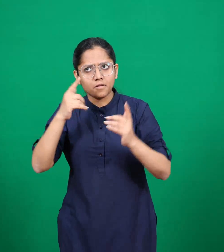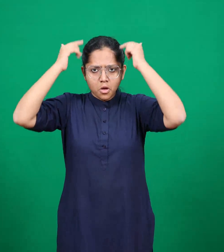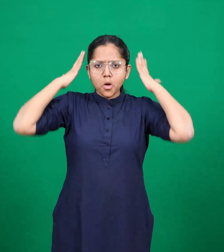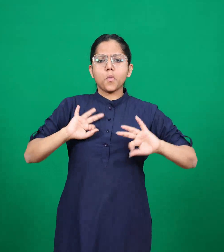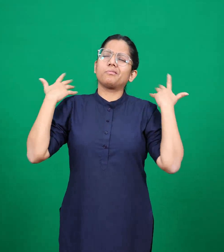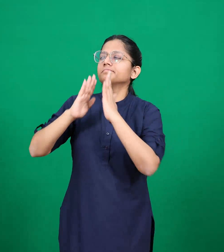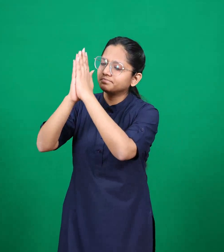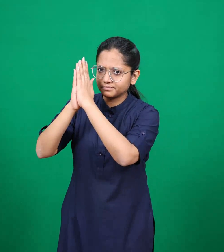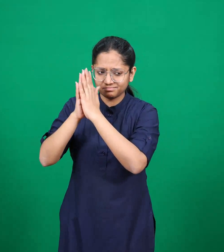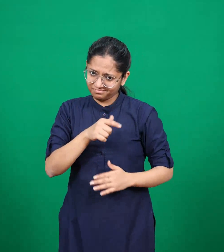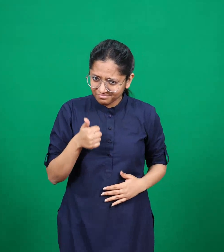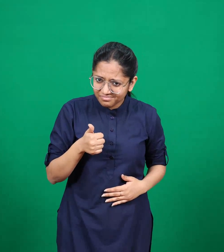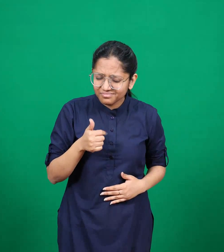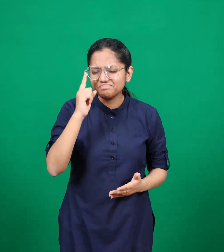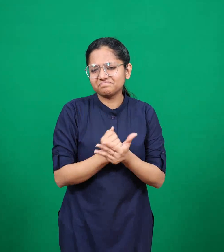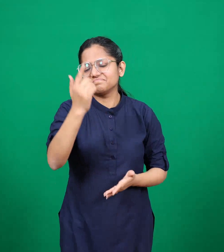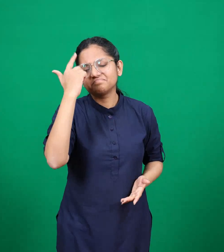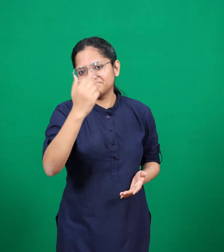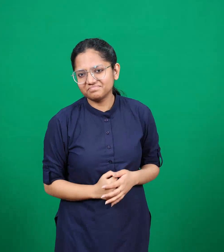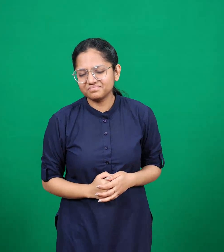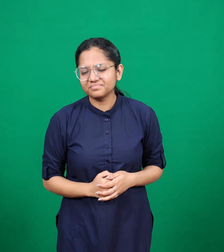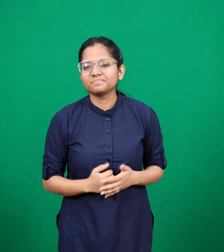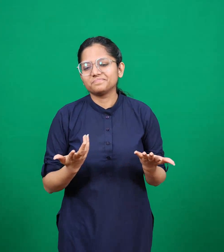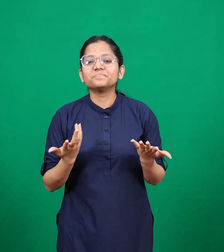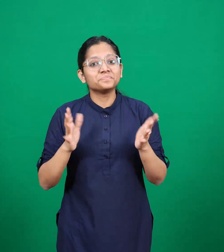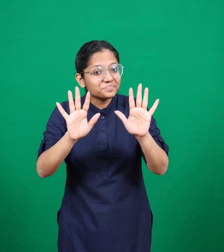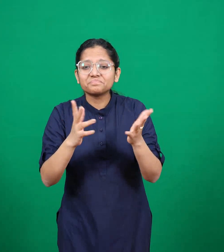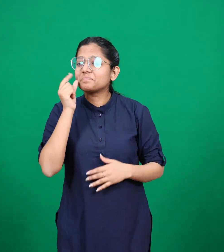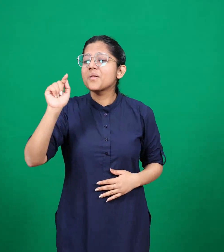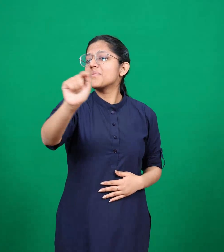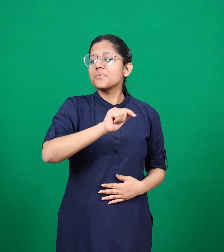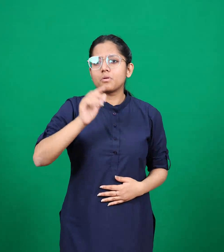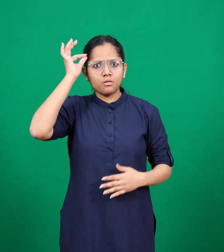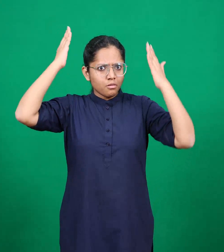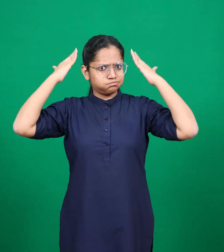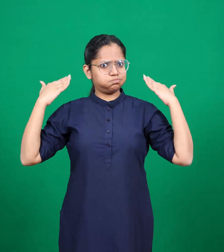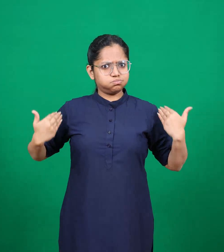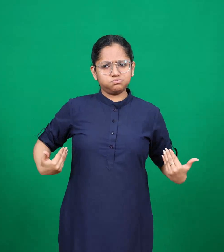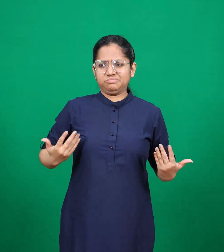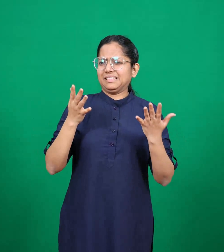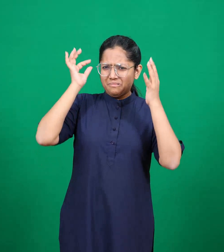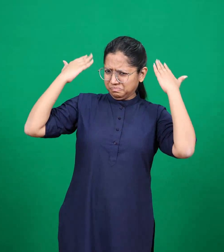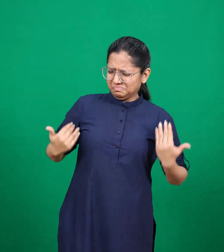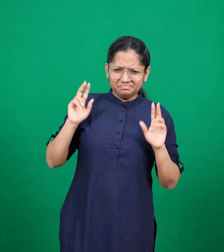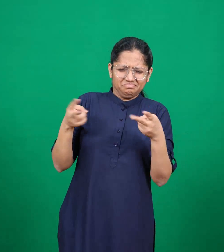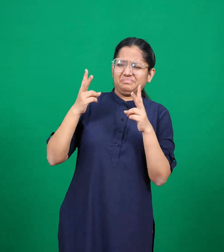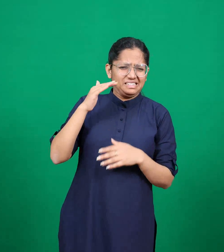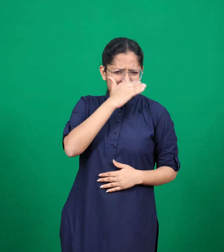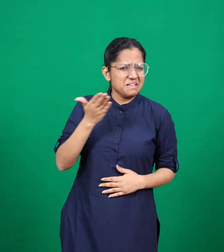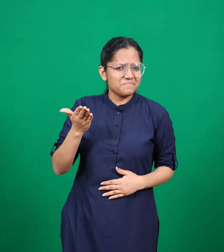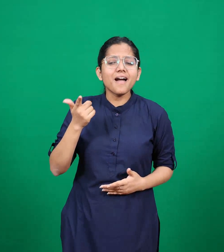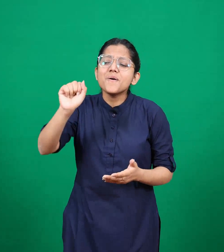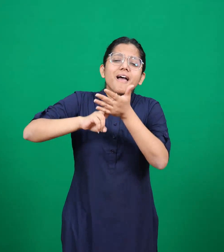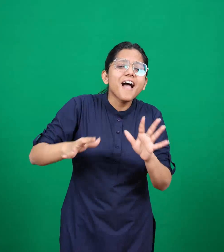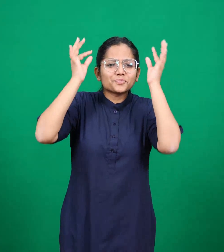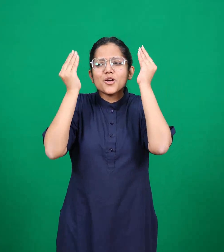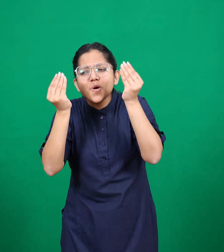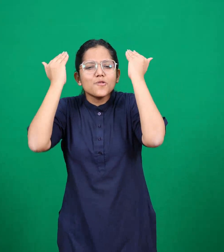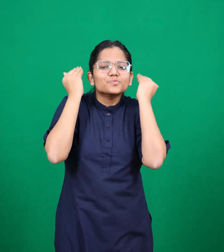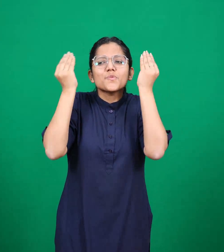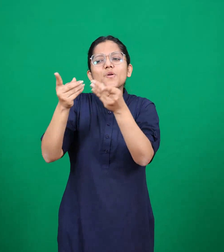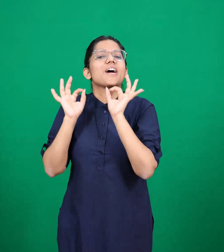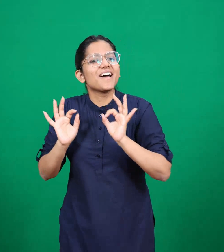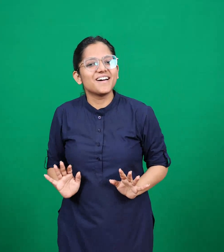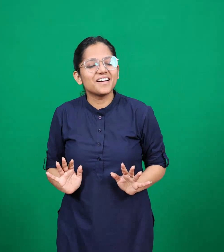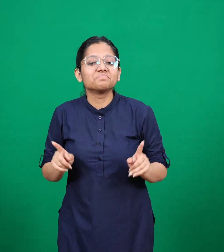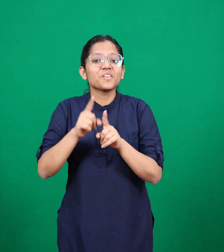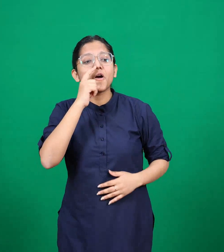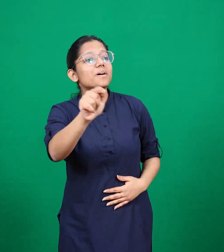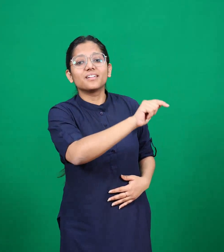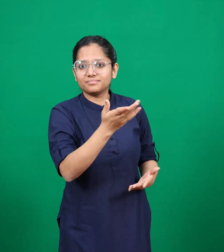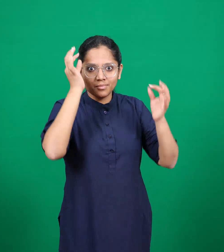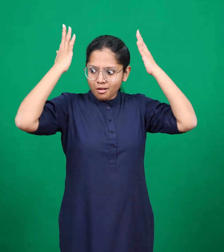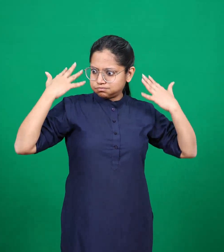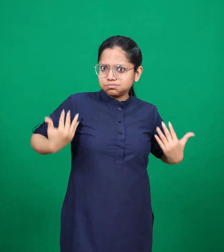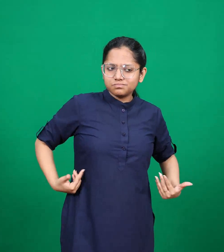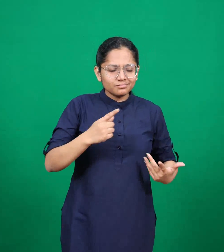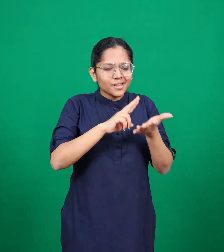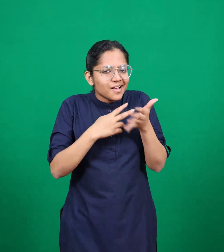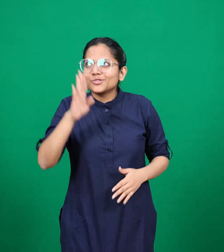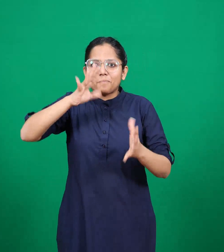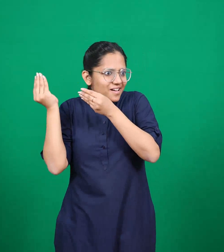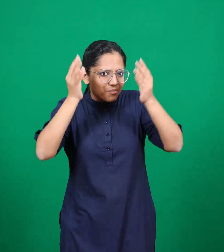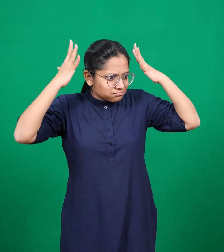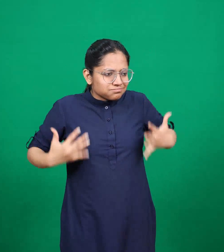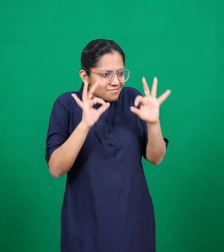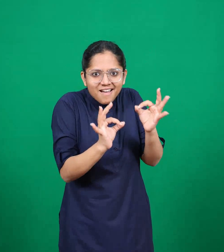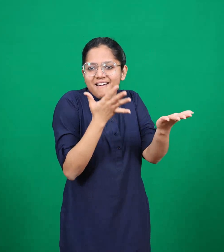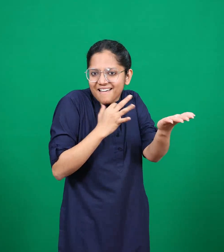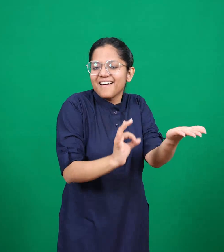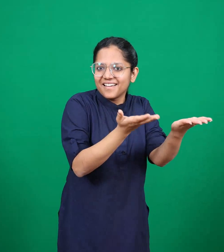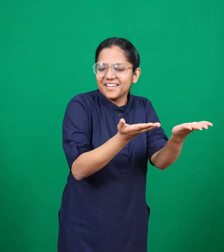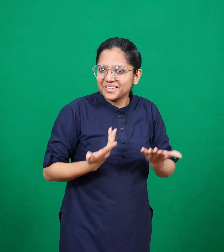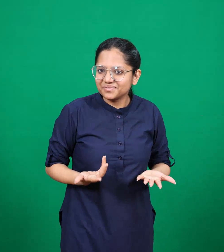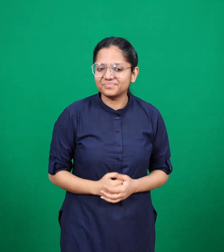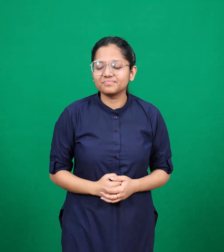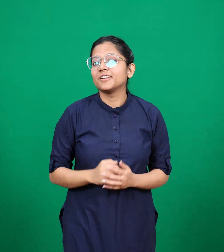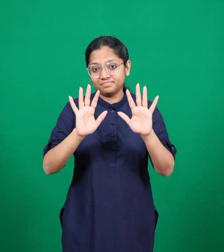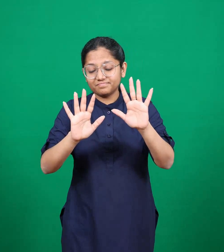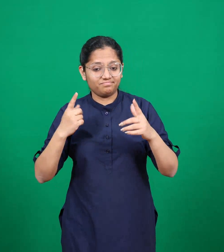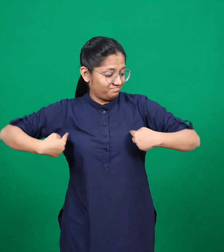Doesn' t nature itself teach you that if a man has long hair, it is a disgrace to him, but that if a woman has long hair, it is her glory?